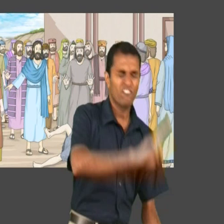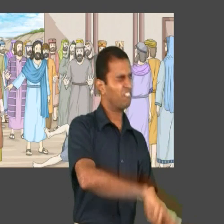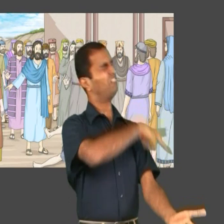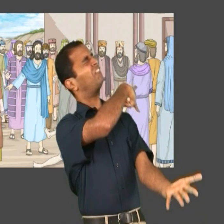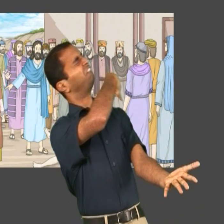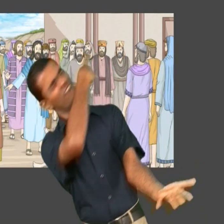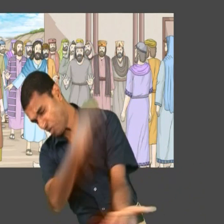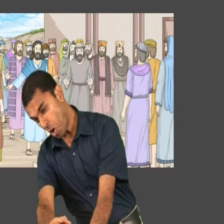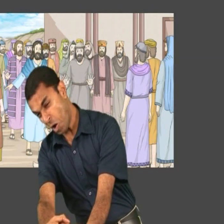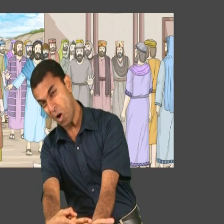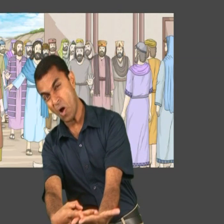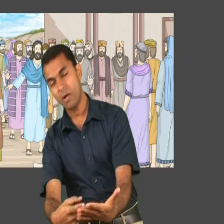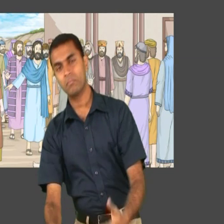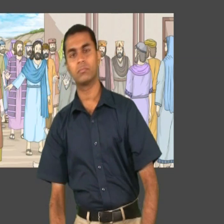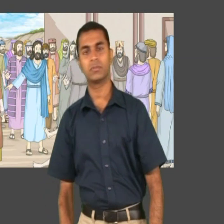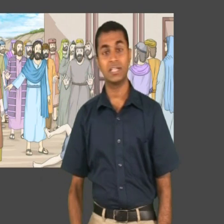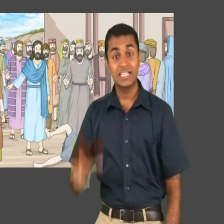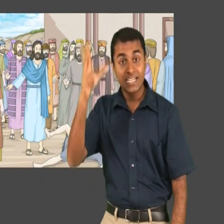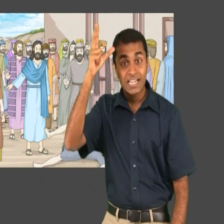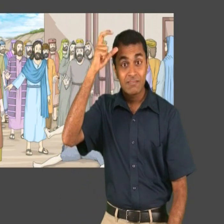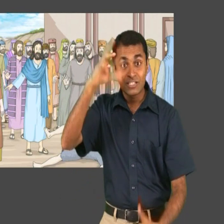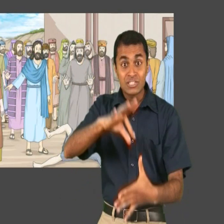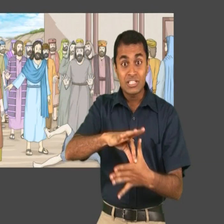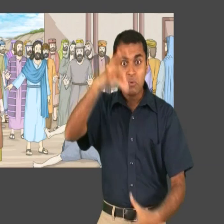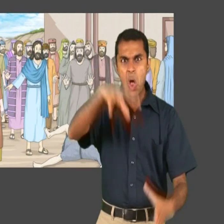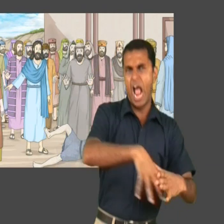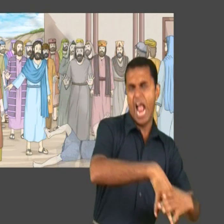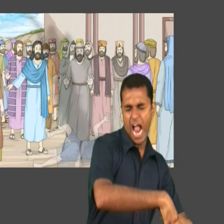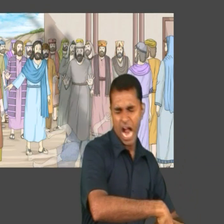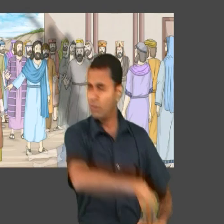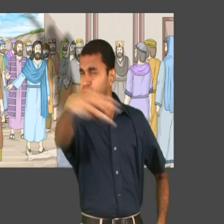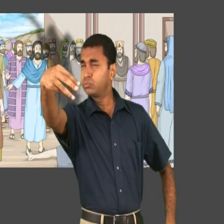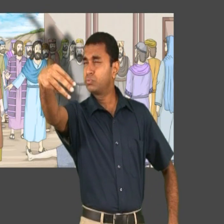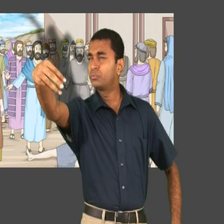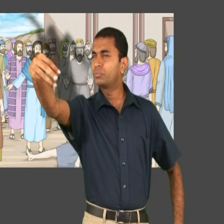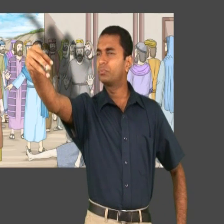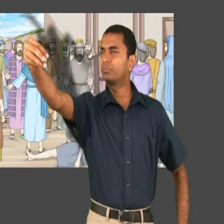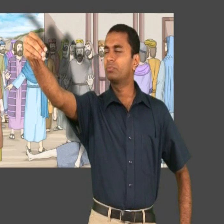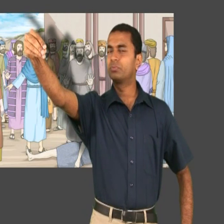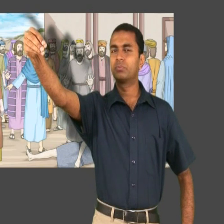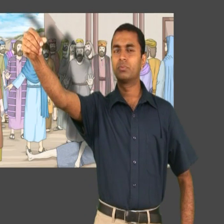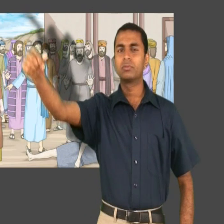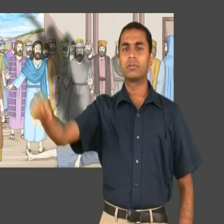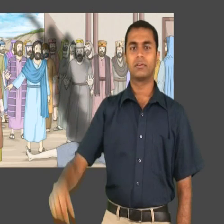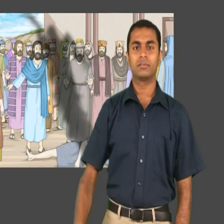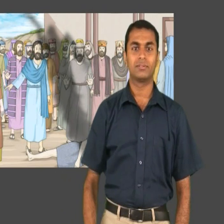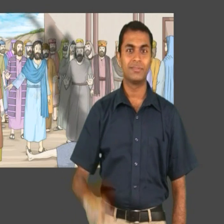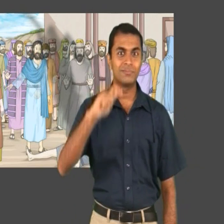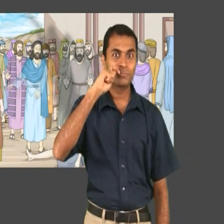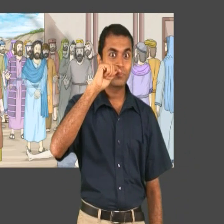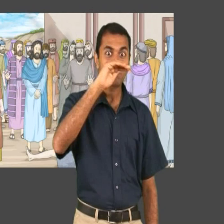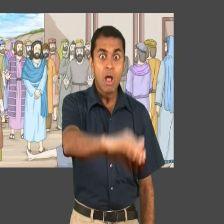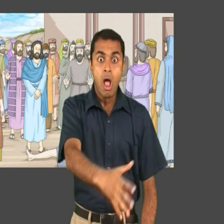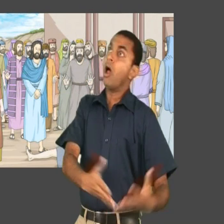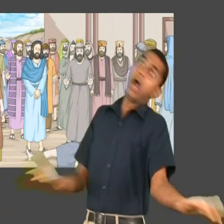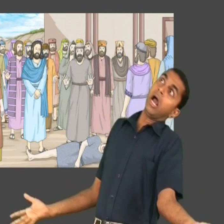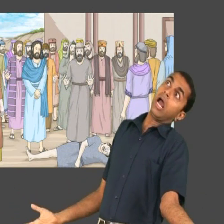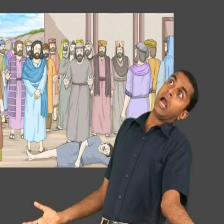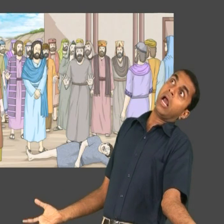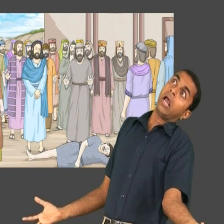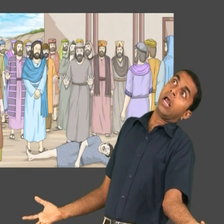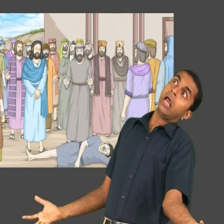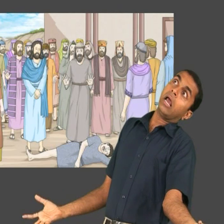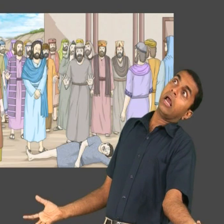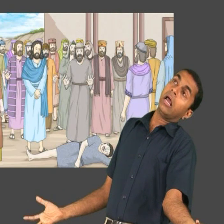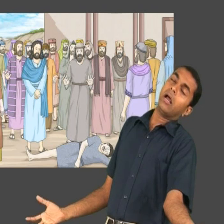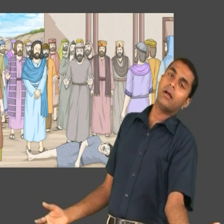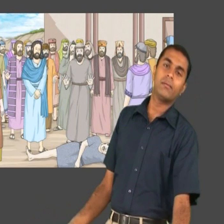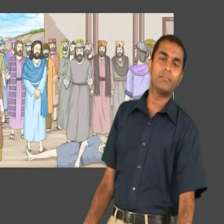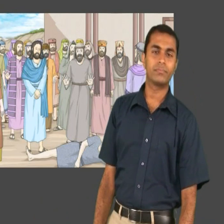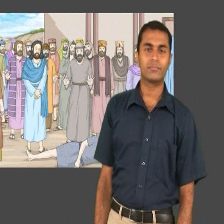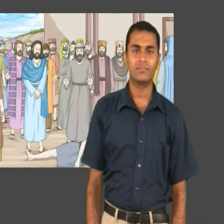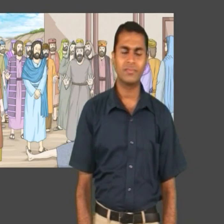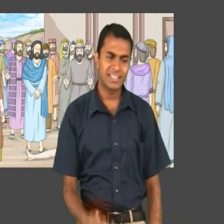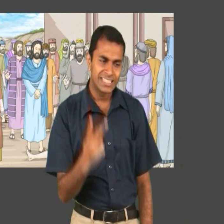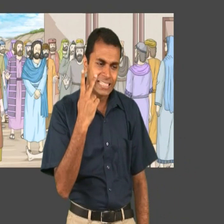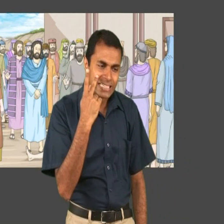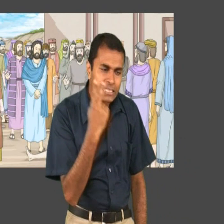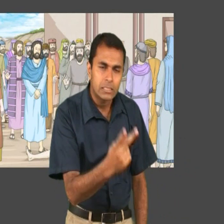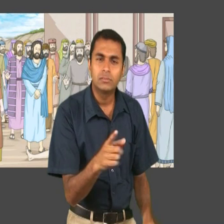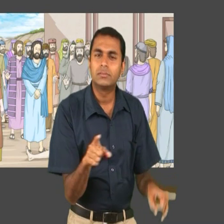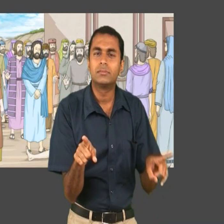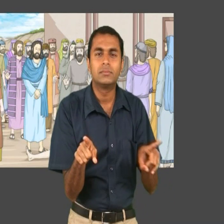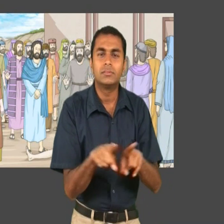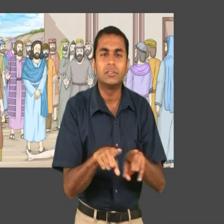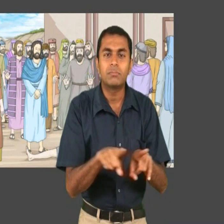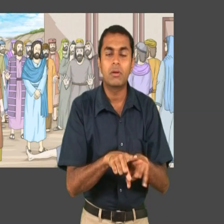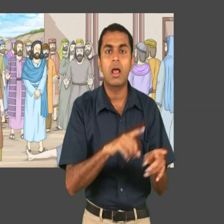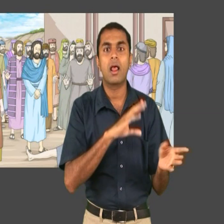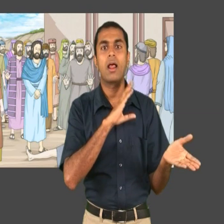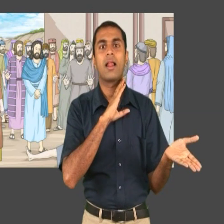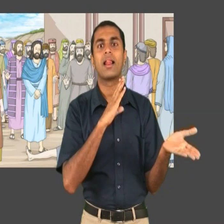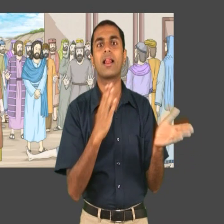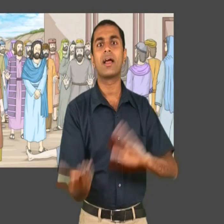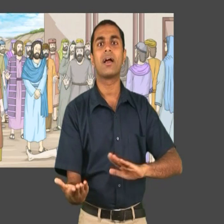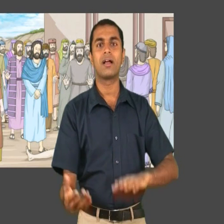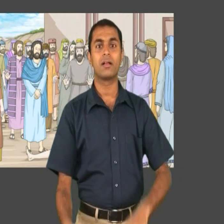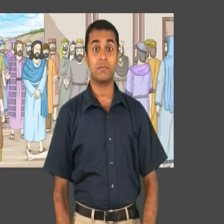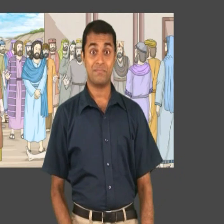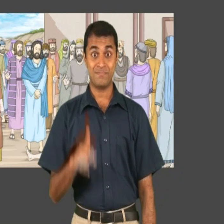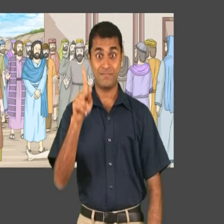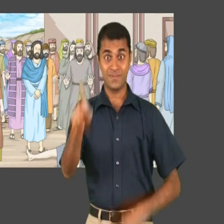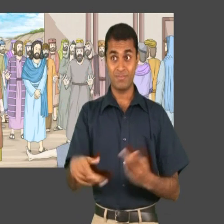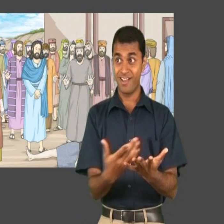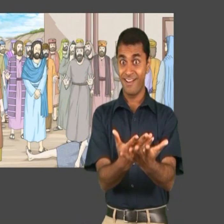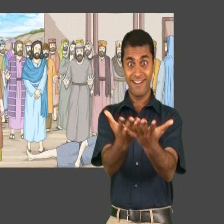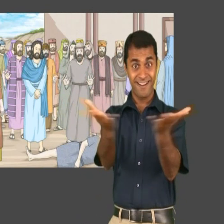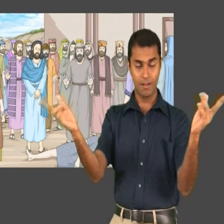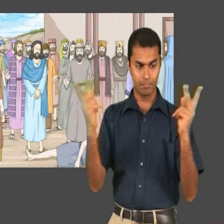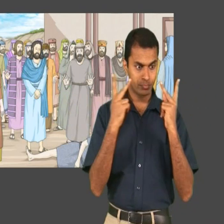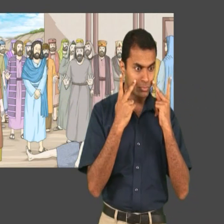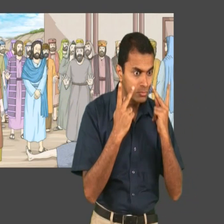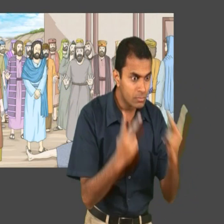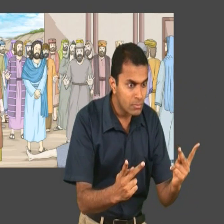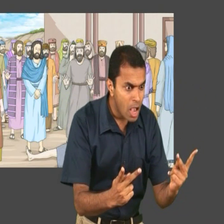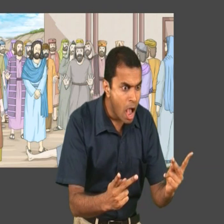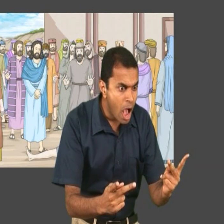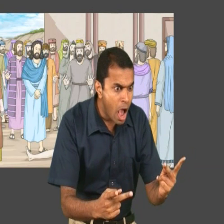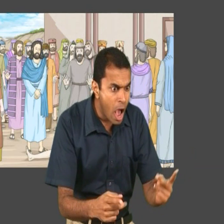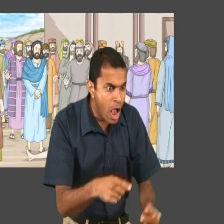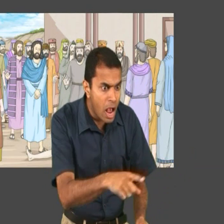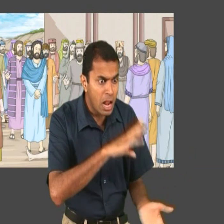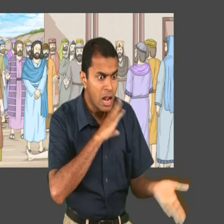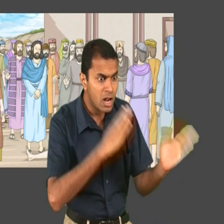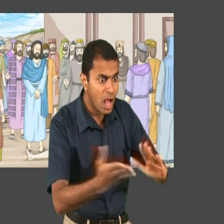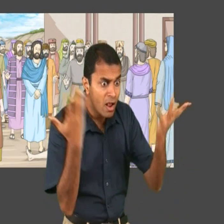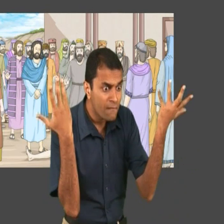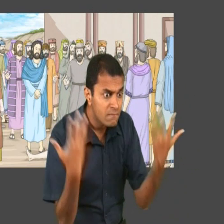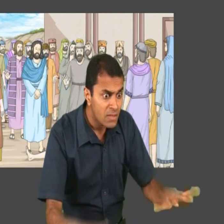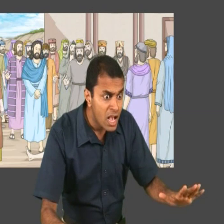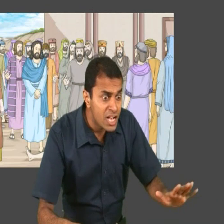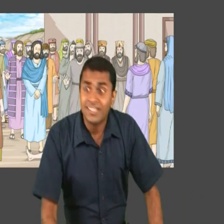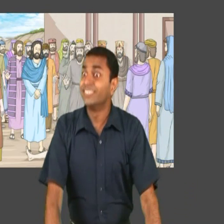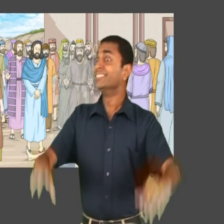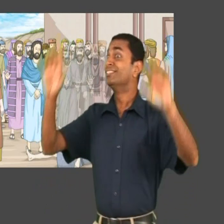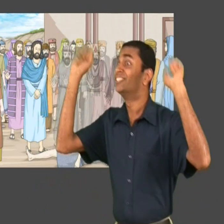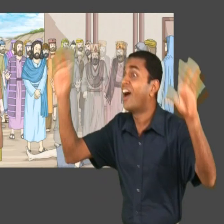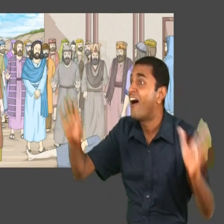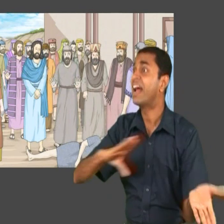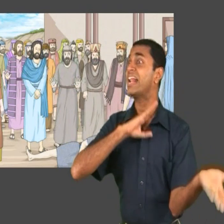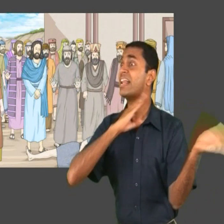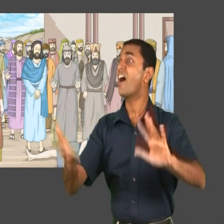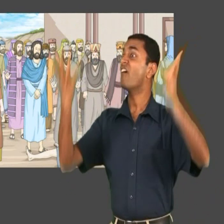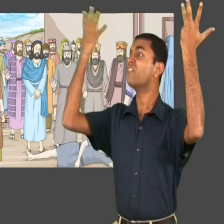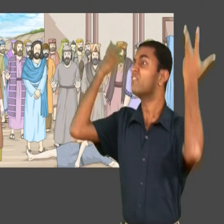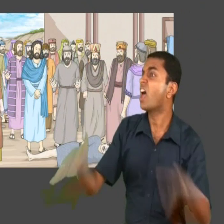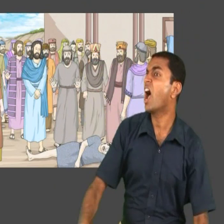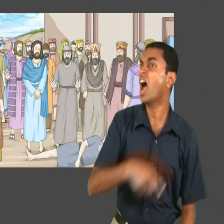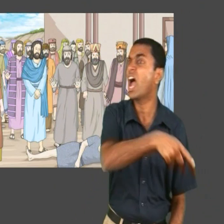After shrieking and convulsing him violently, the spirit came out.